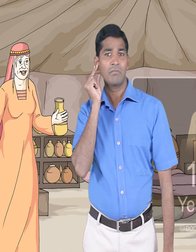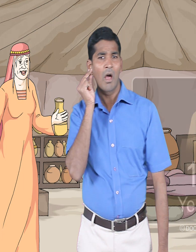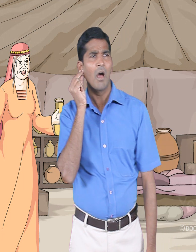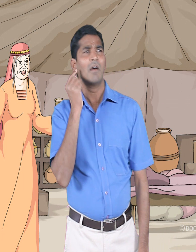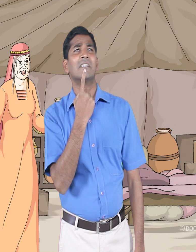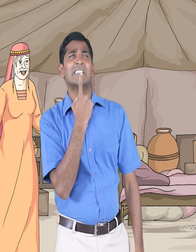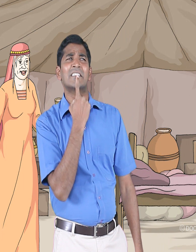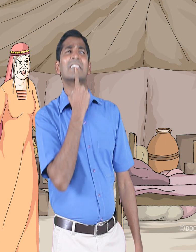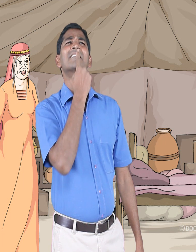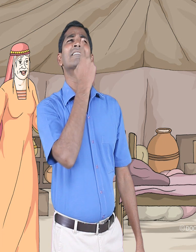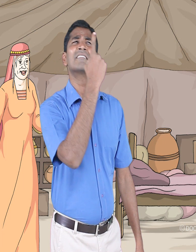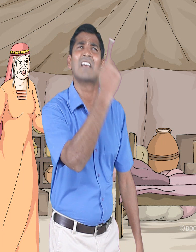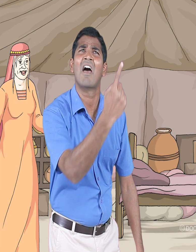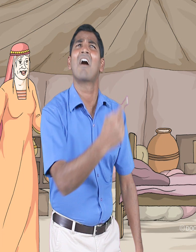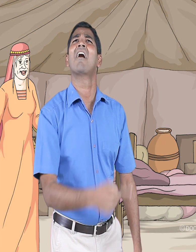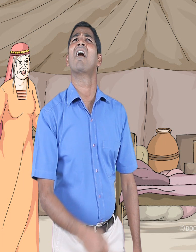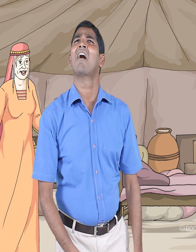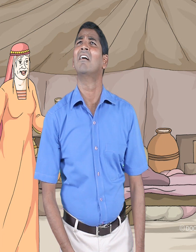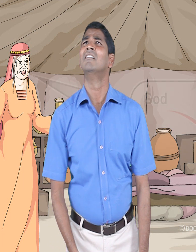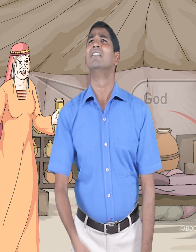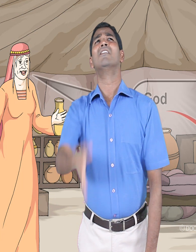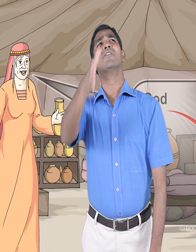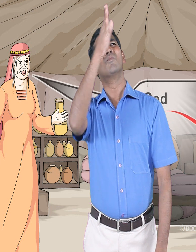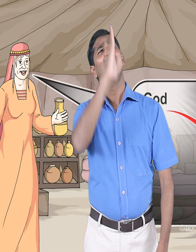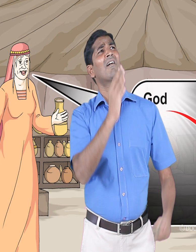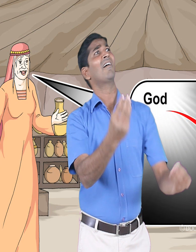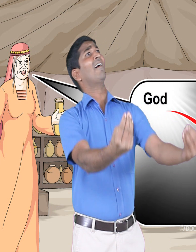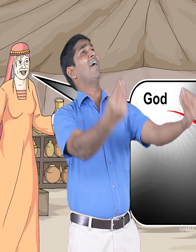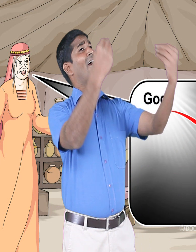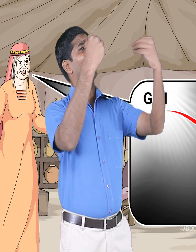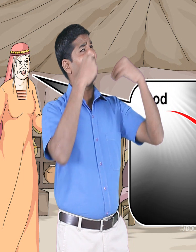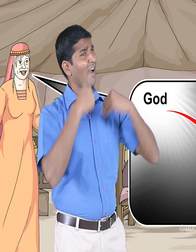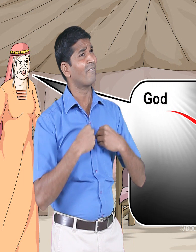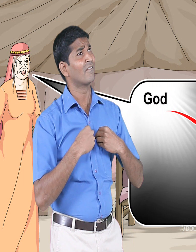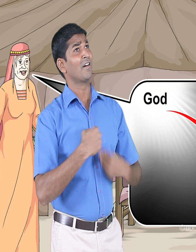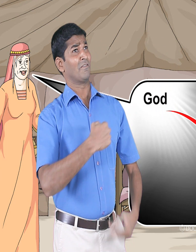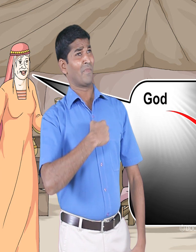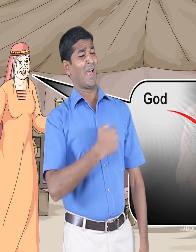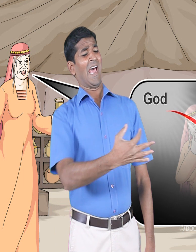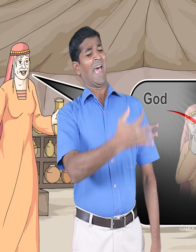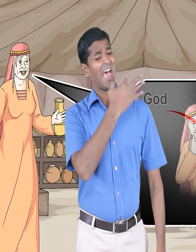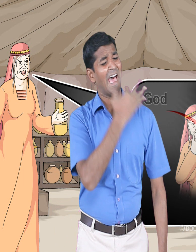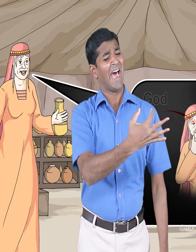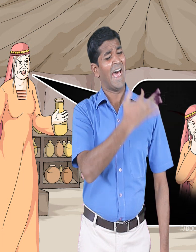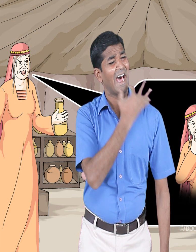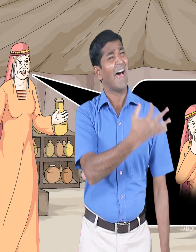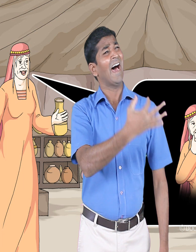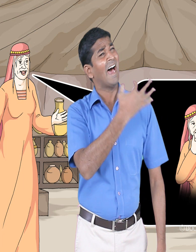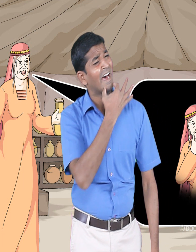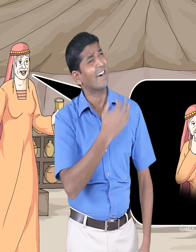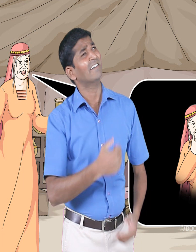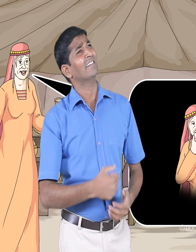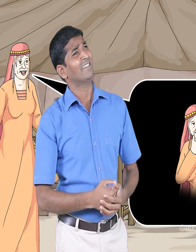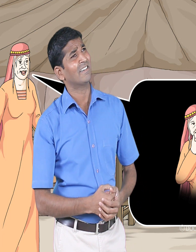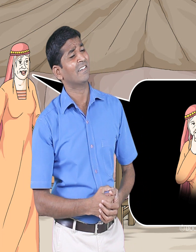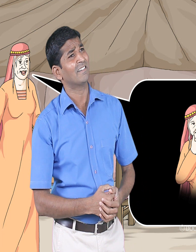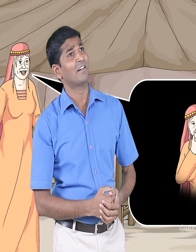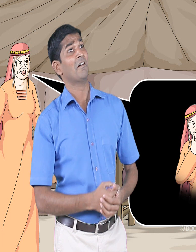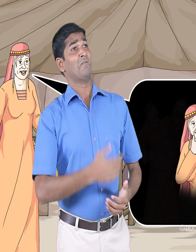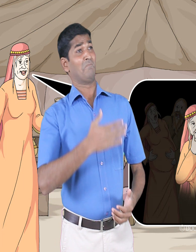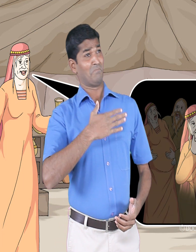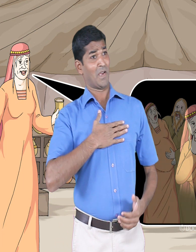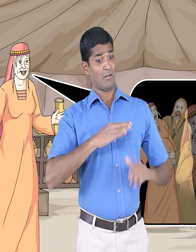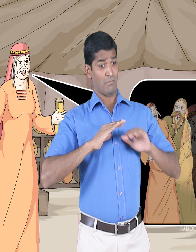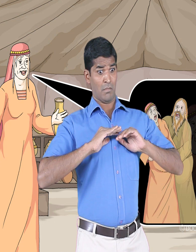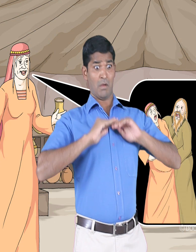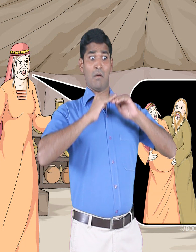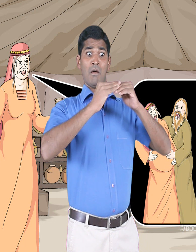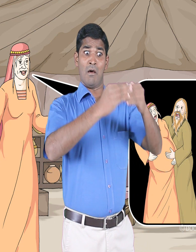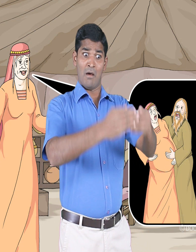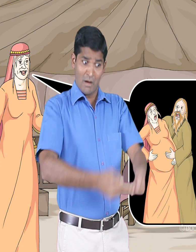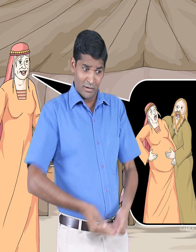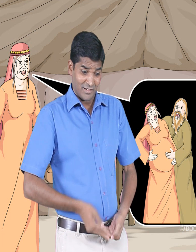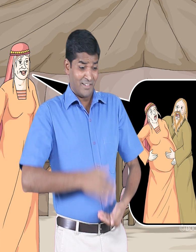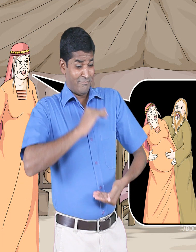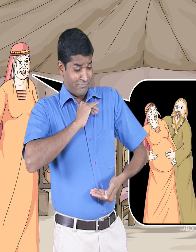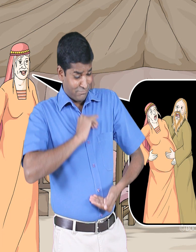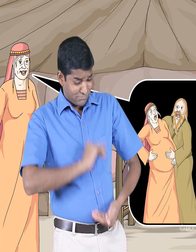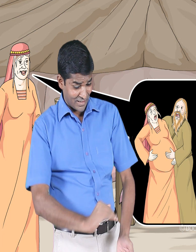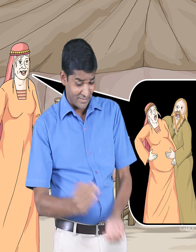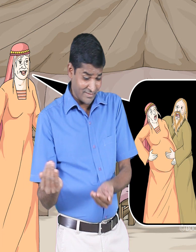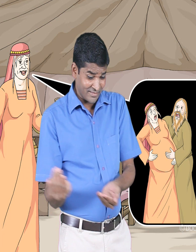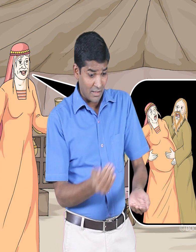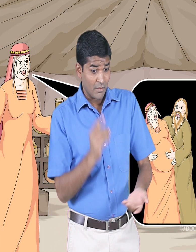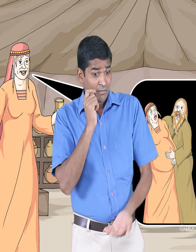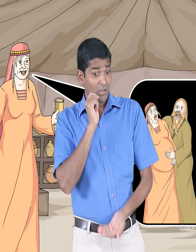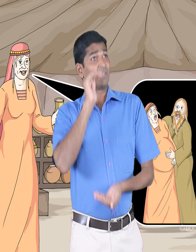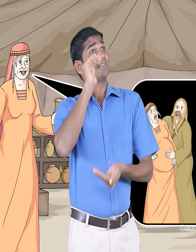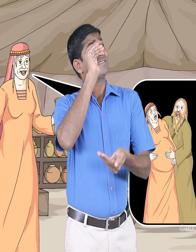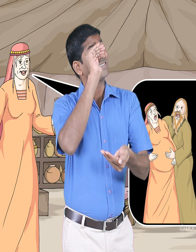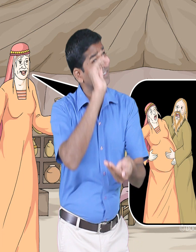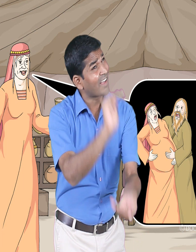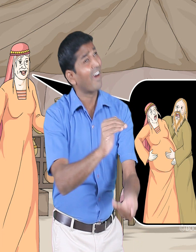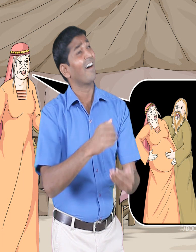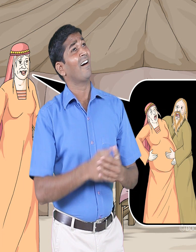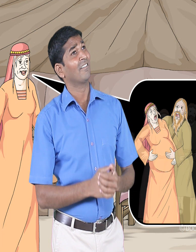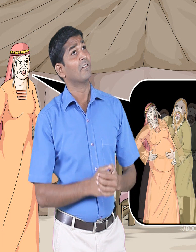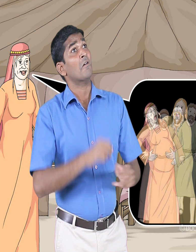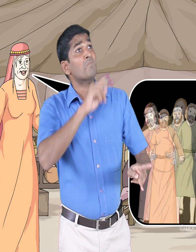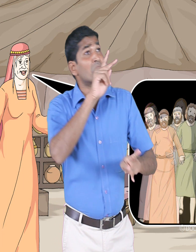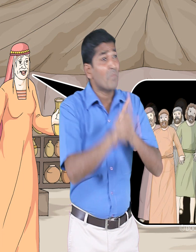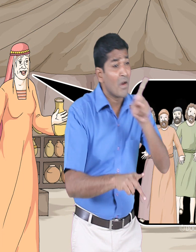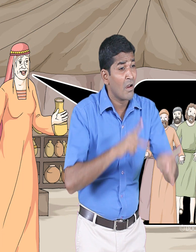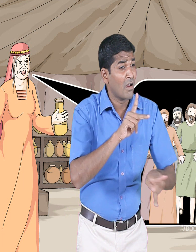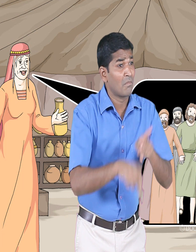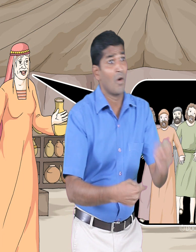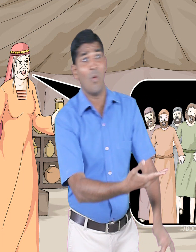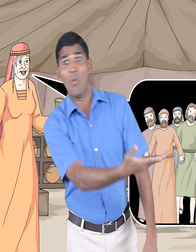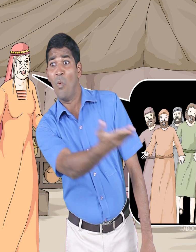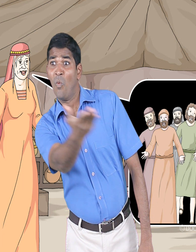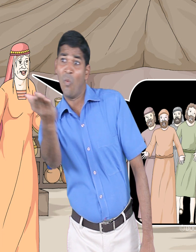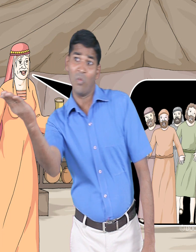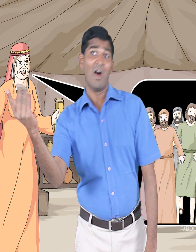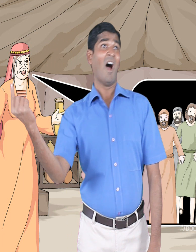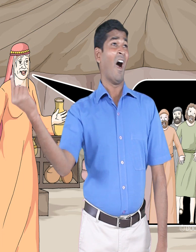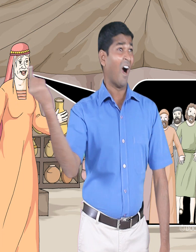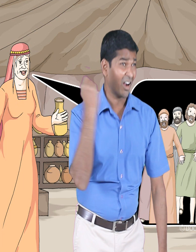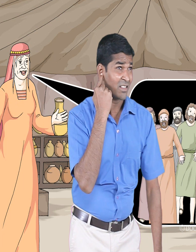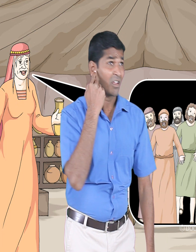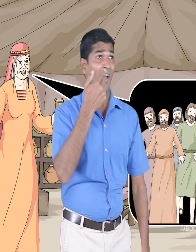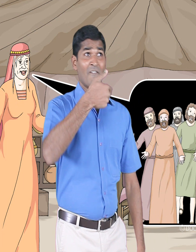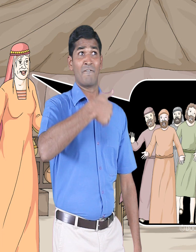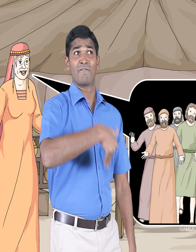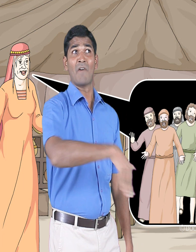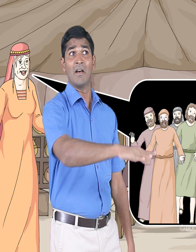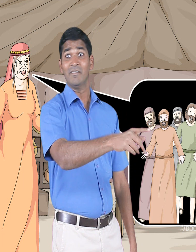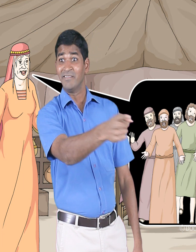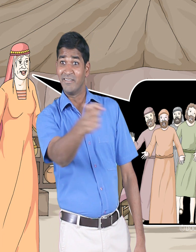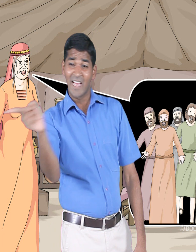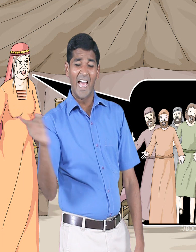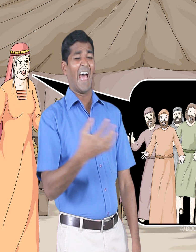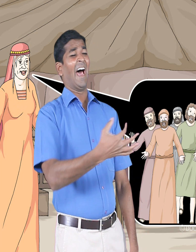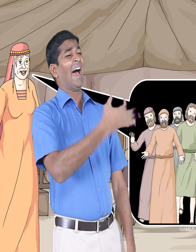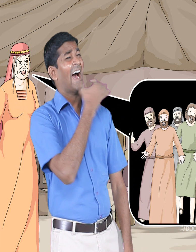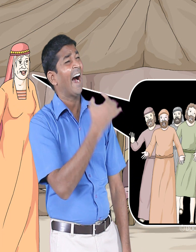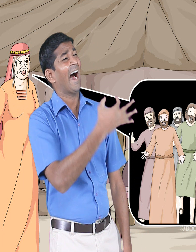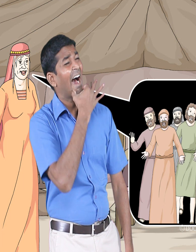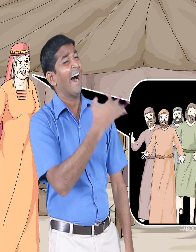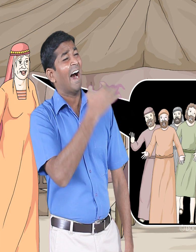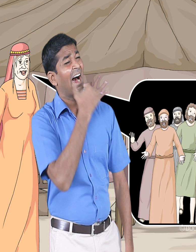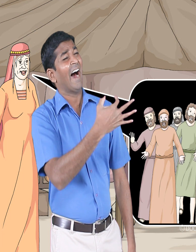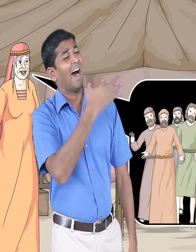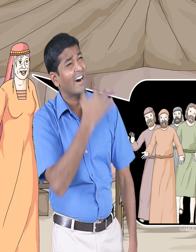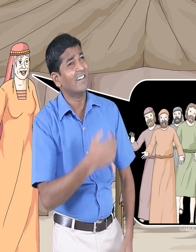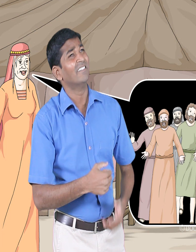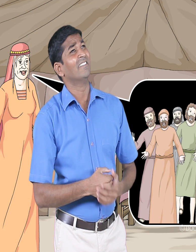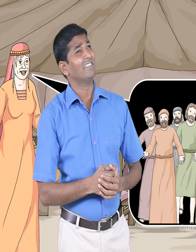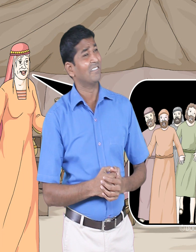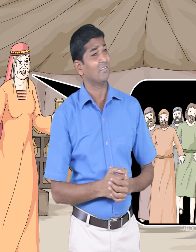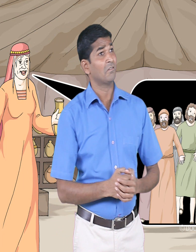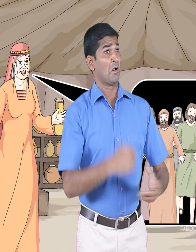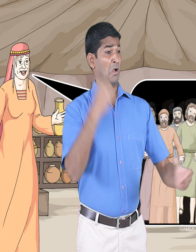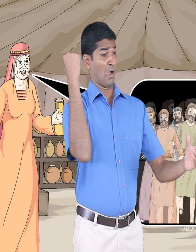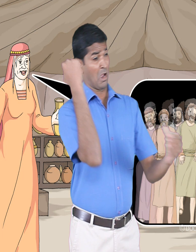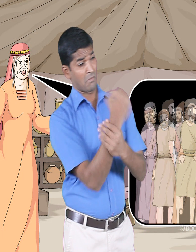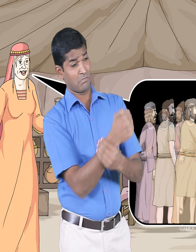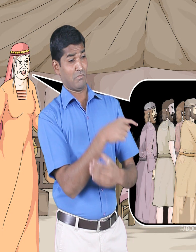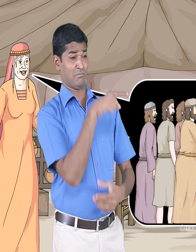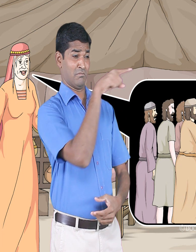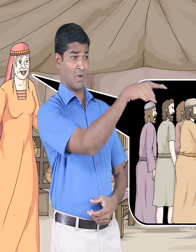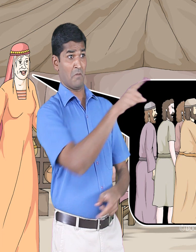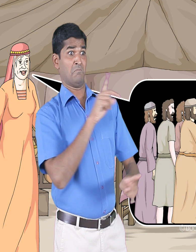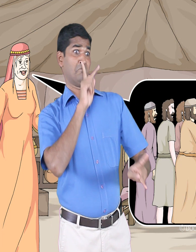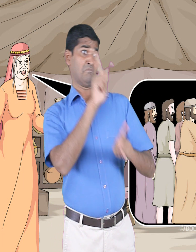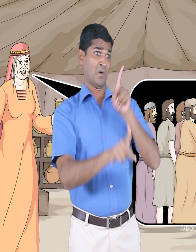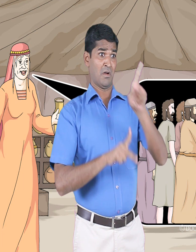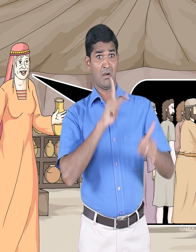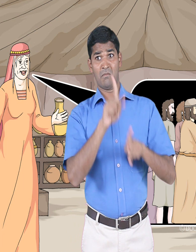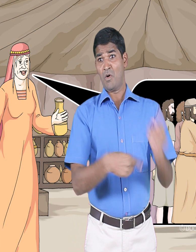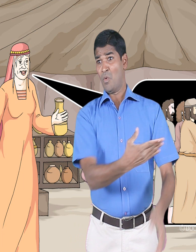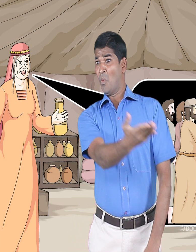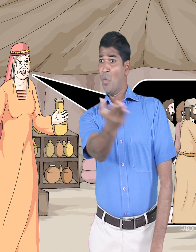Then Sarah said, “God has made me laugh, and everyone who hears of this will laugh with me.”